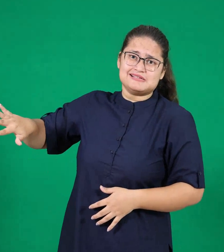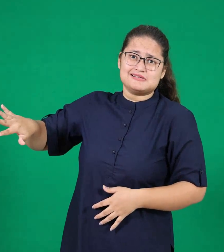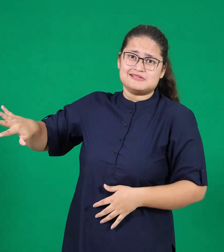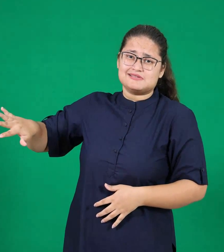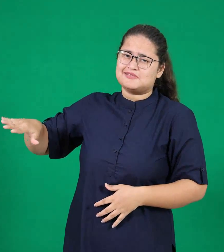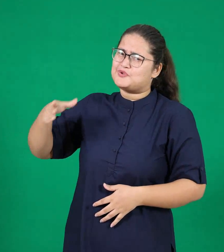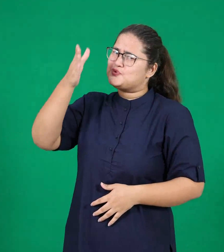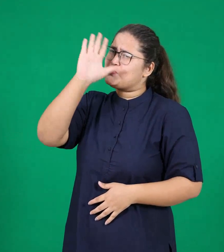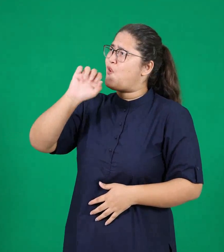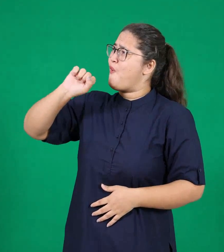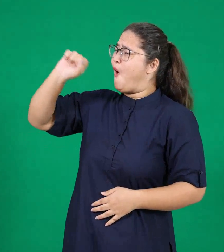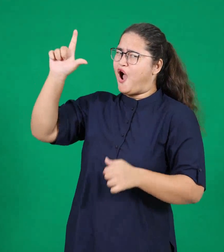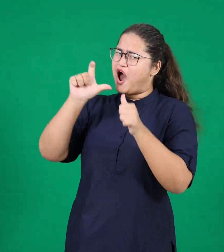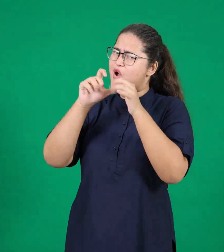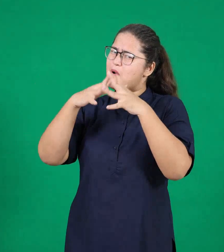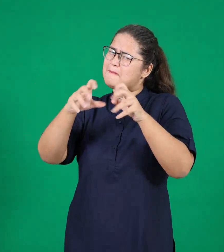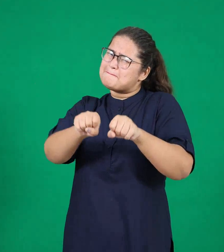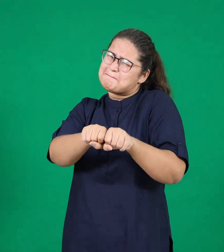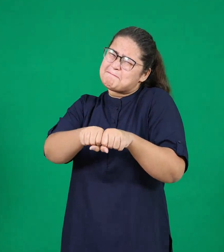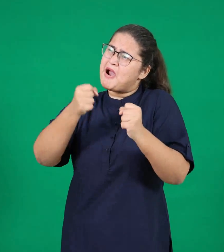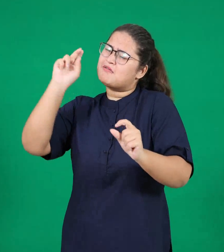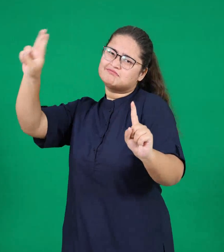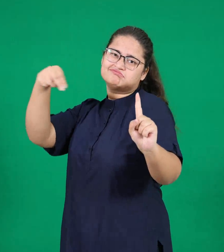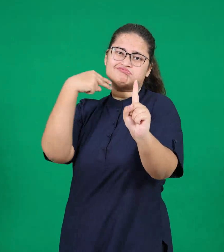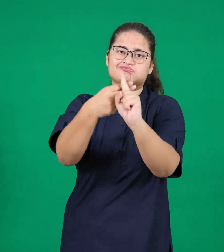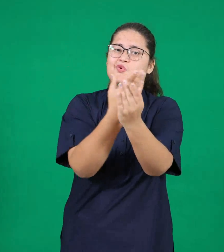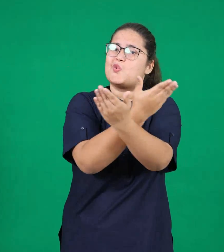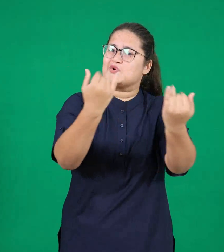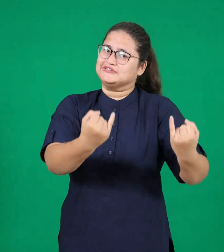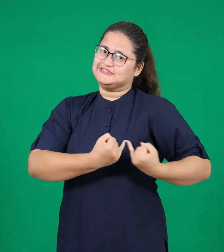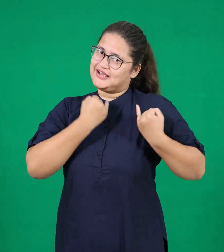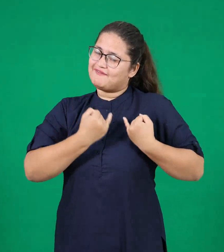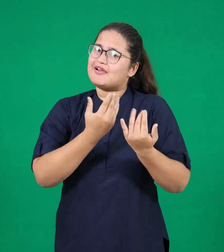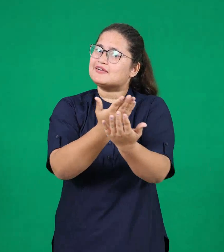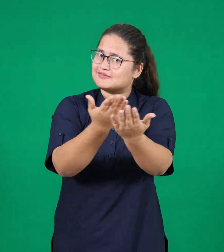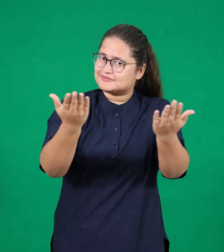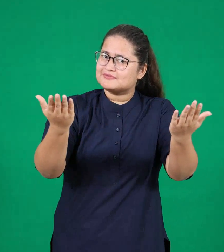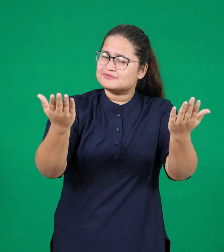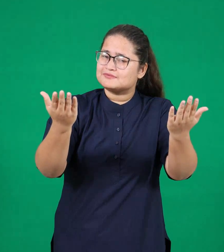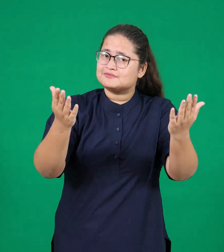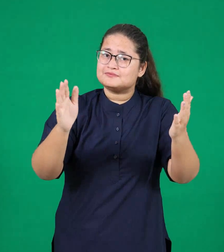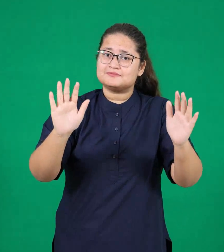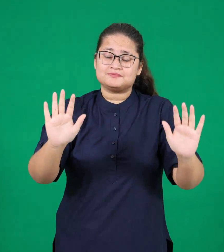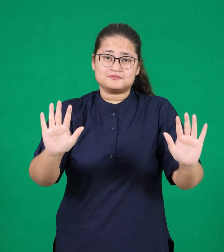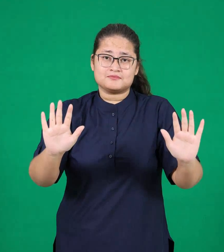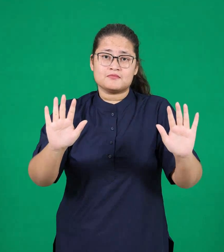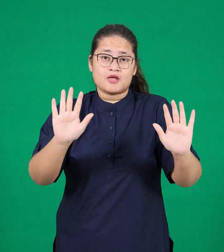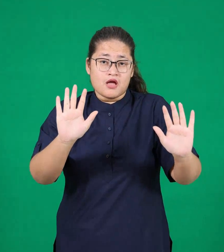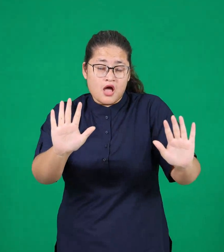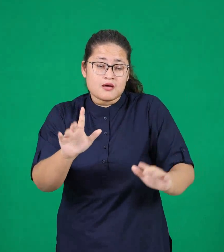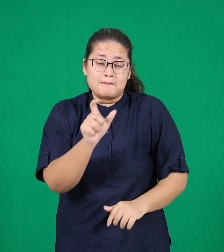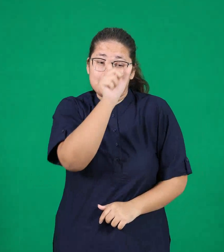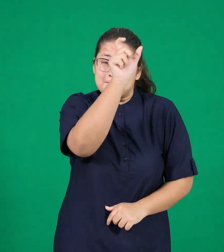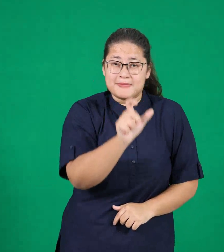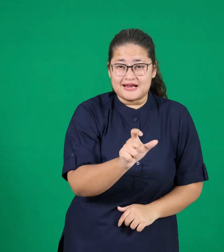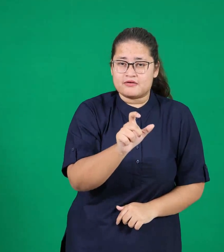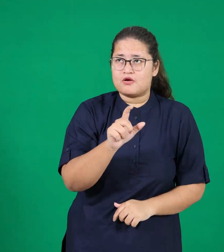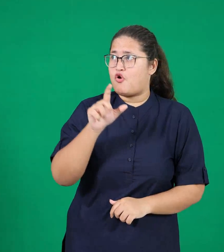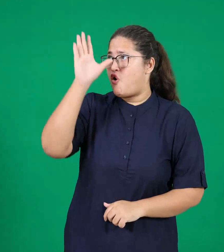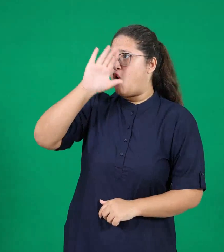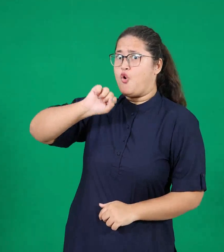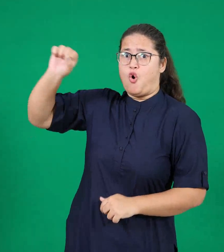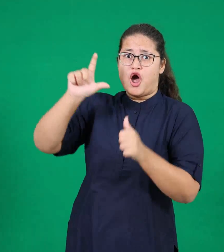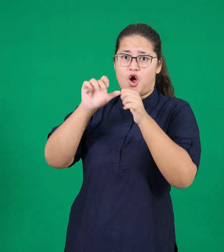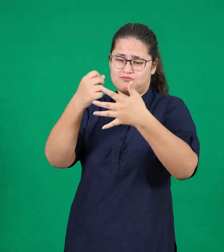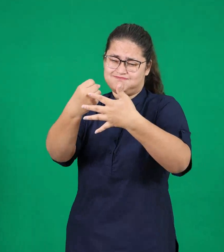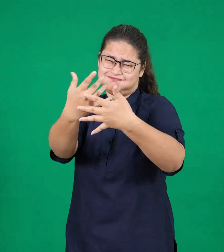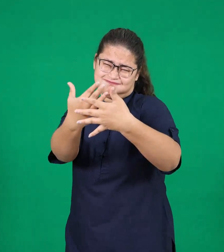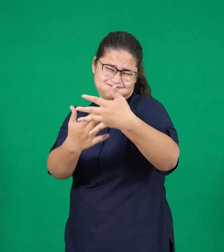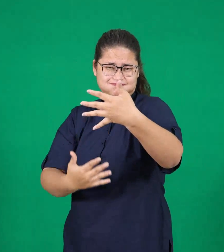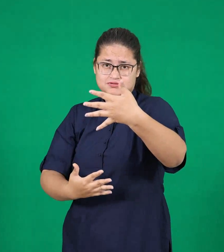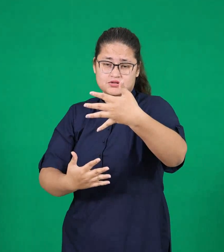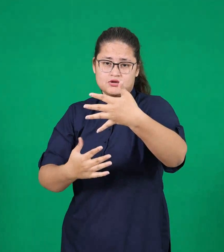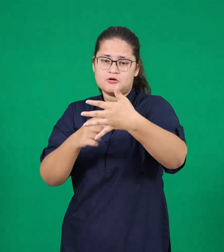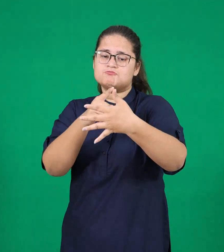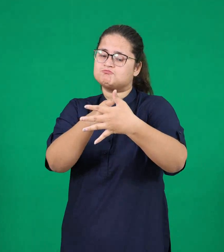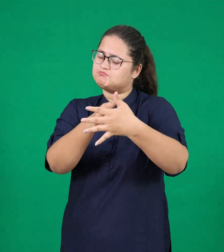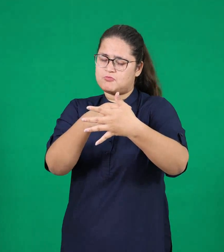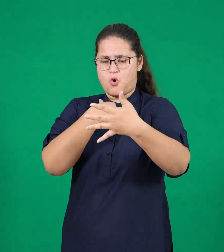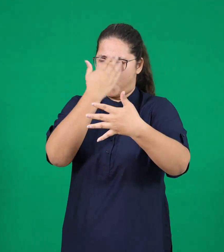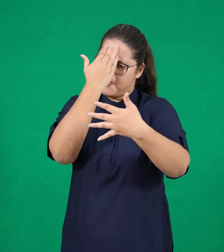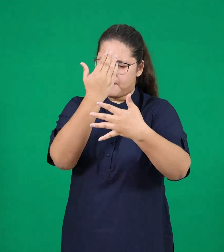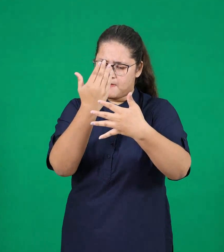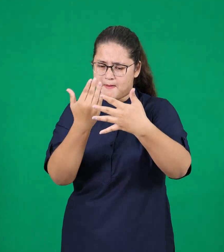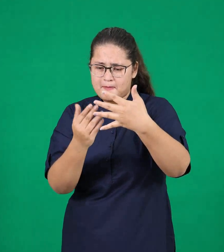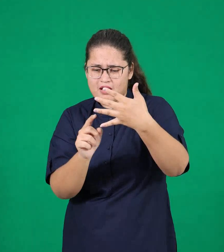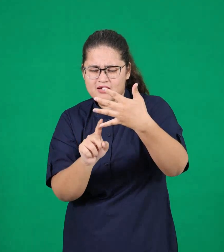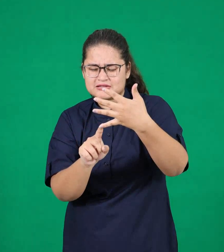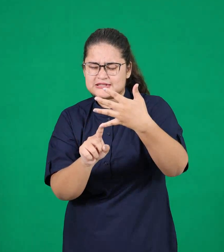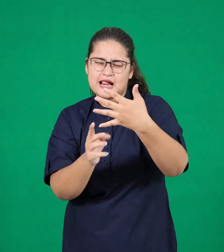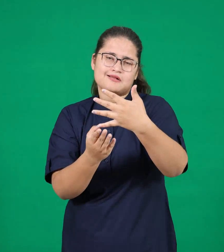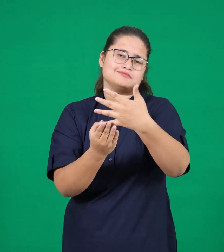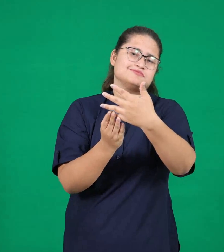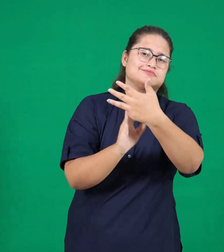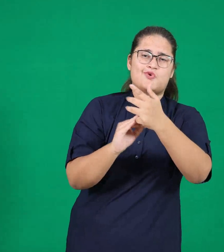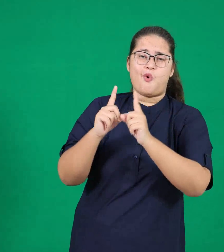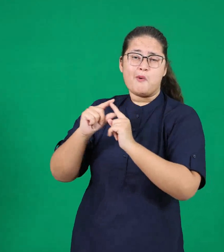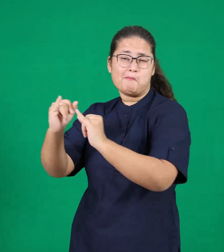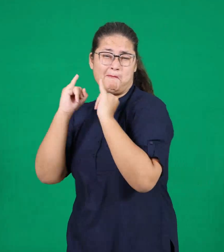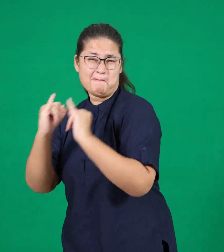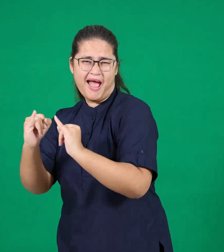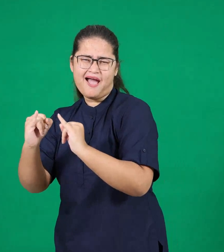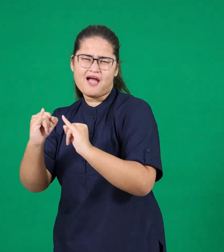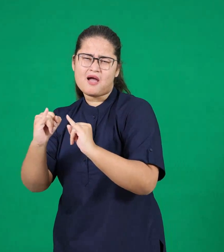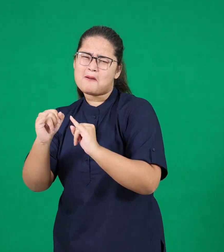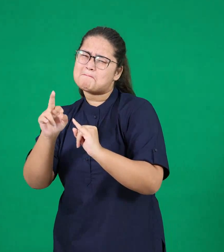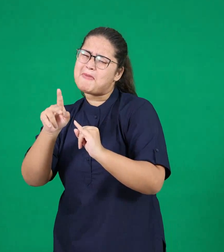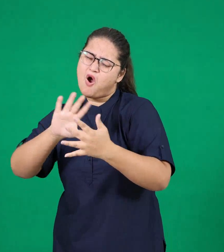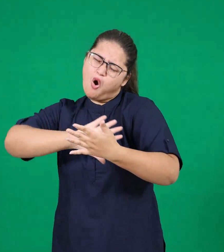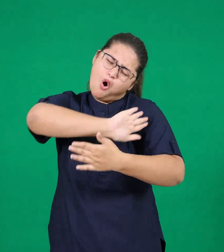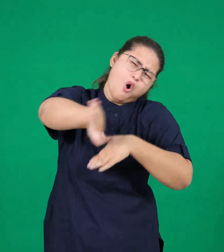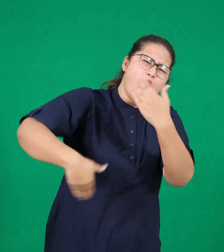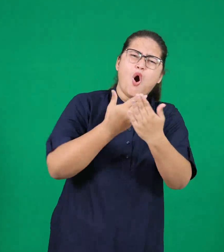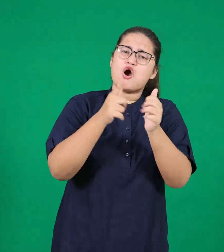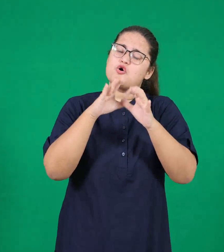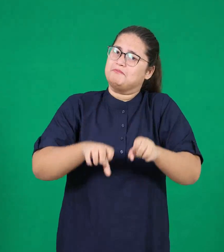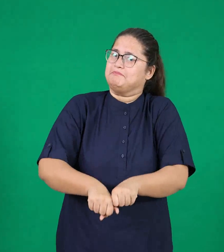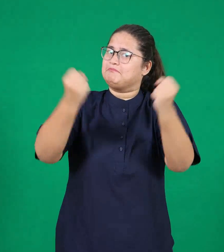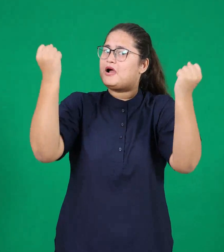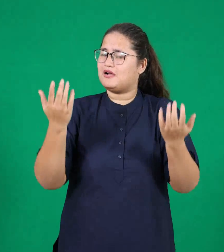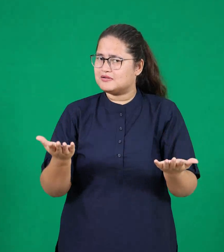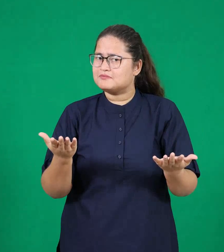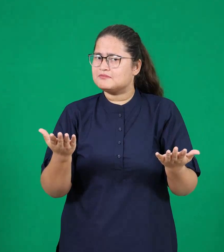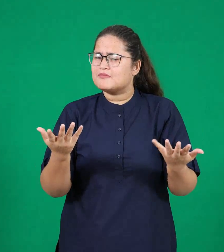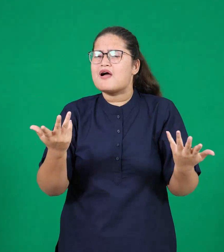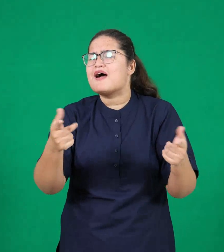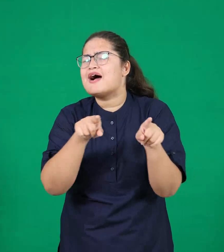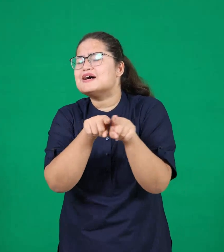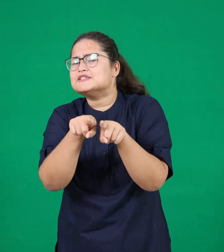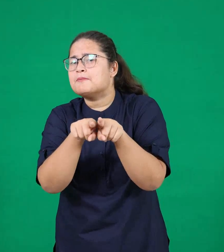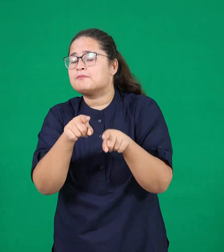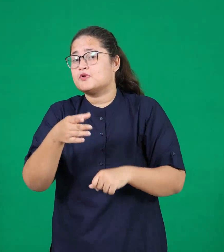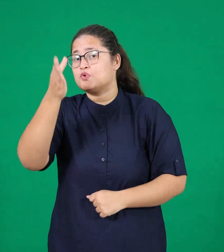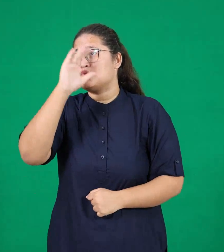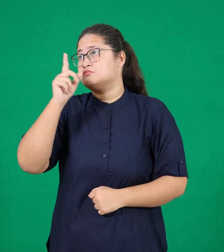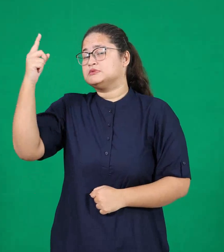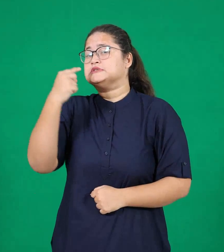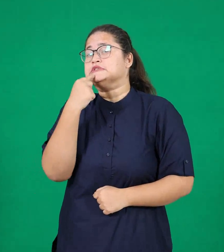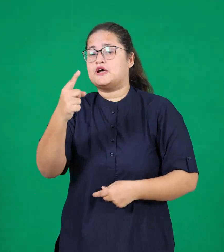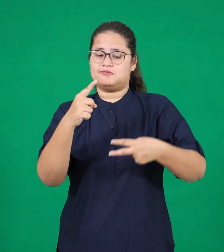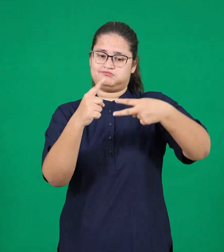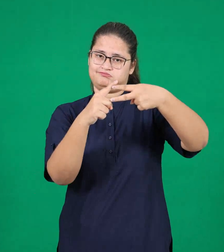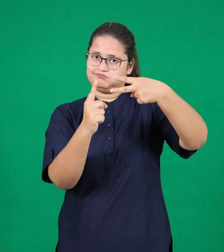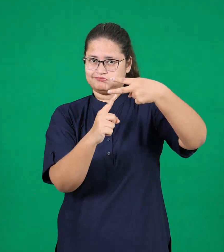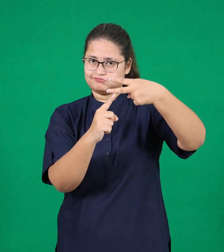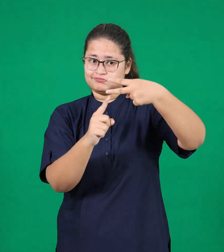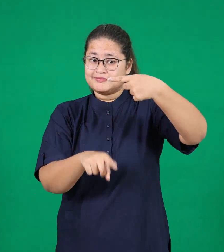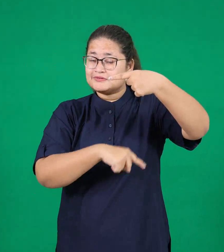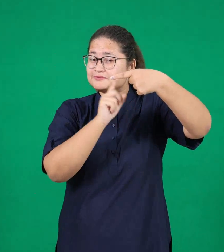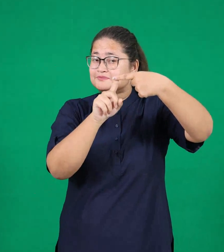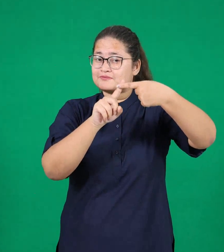Whoever keeps the whole law but stumbles at just one point is guilty of breaking all of it.